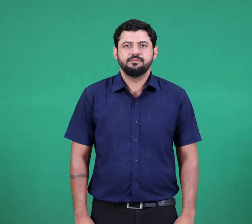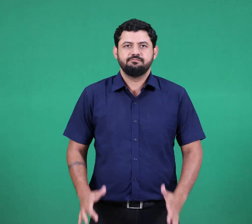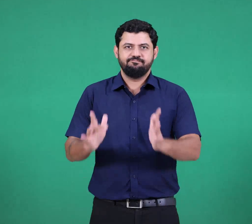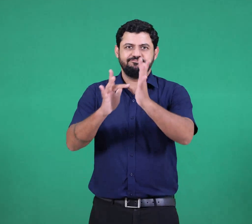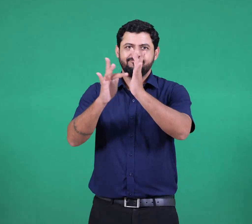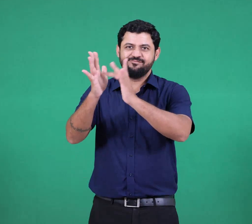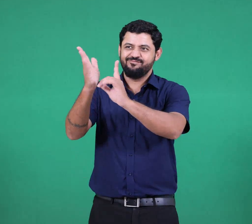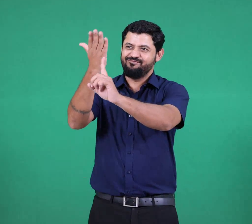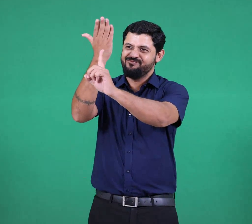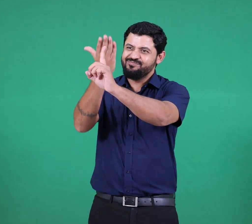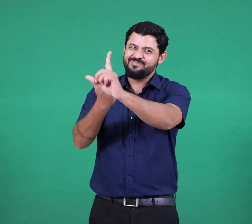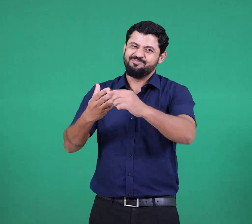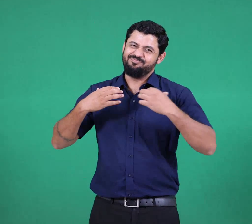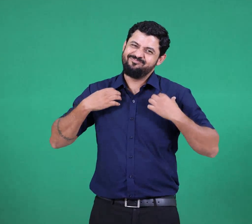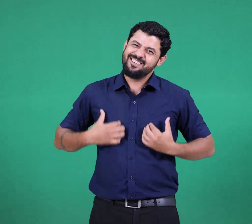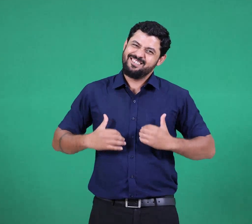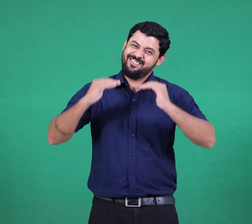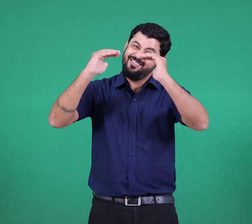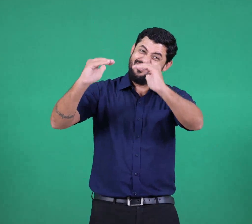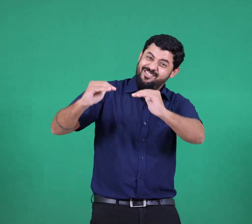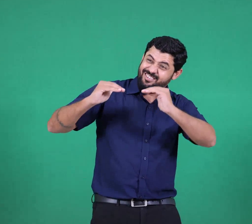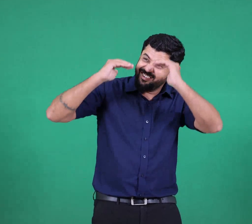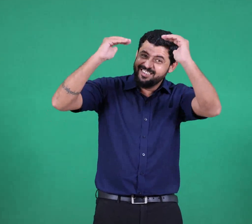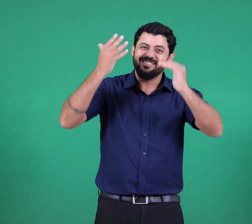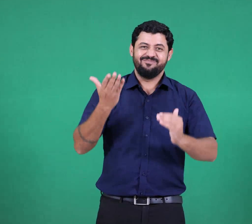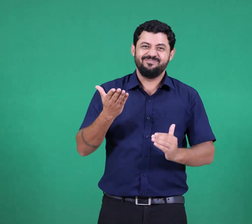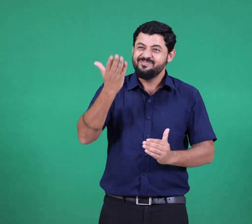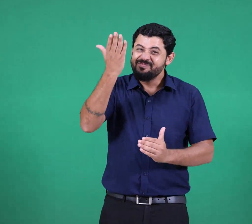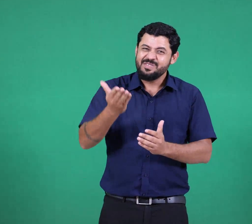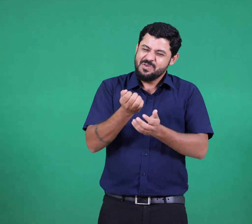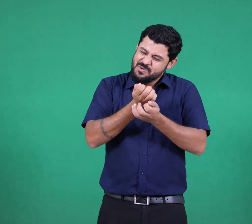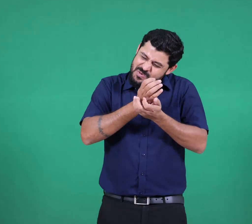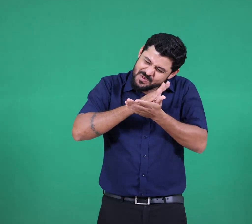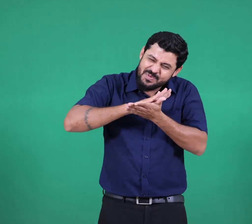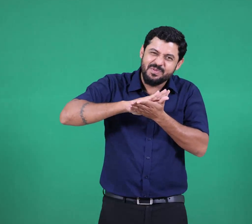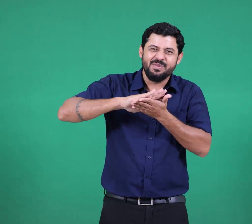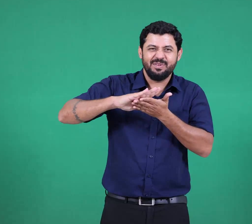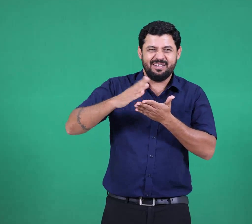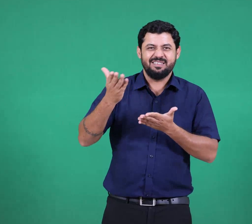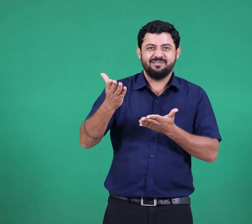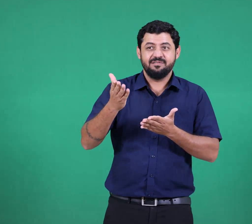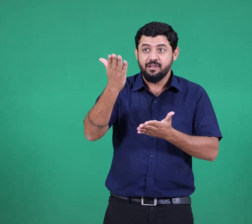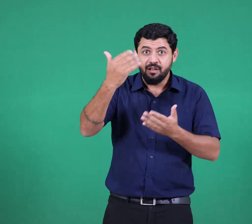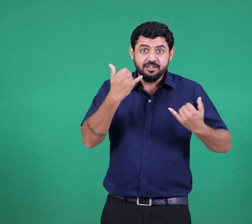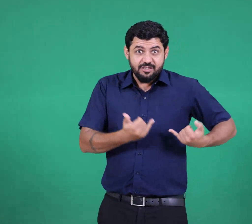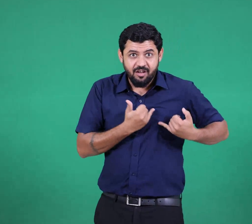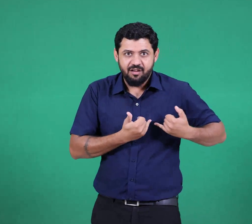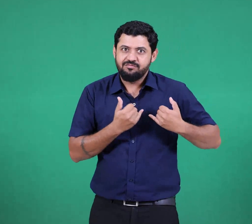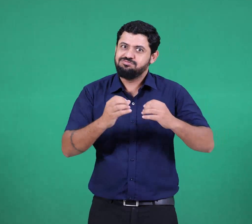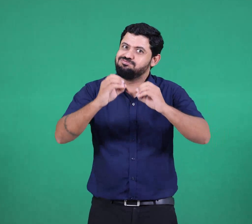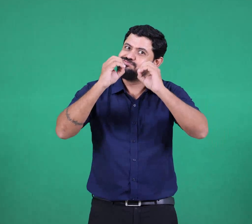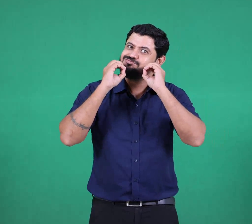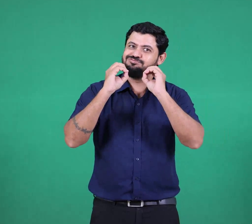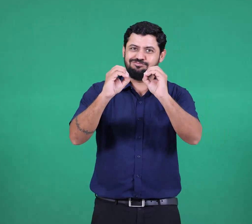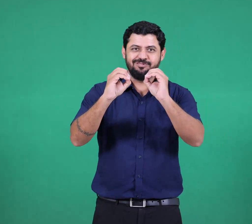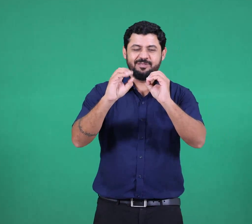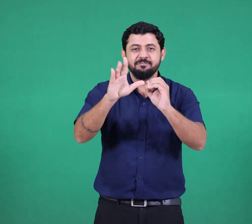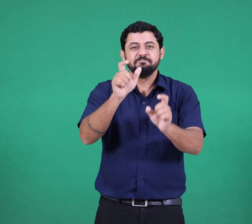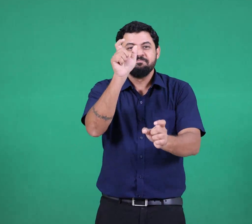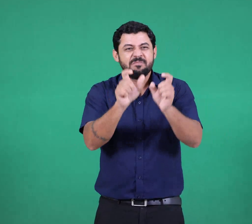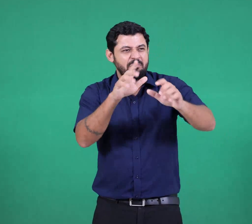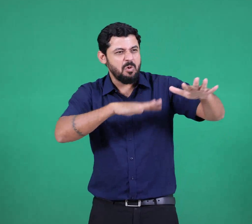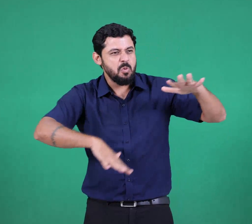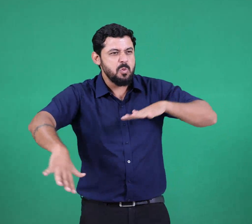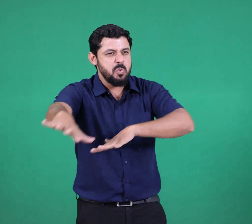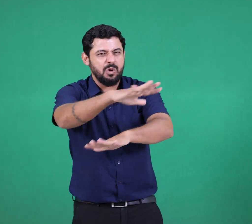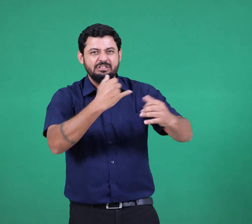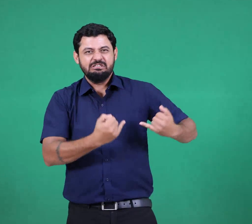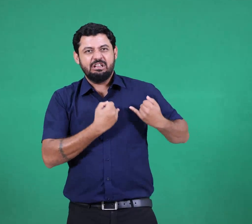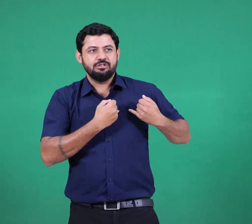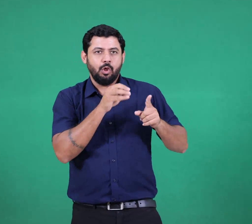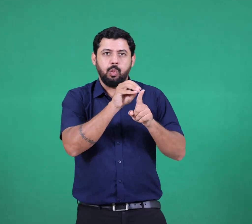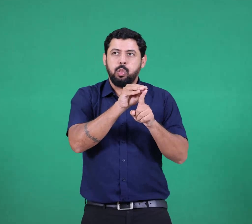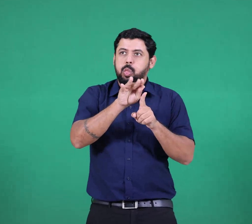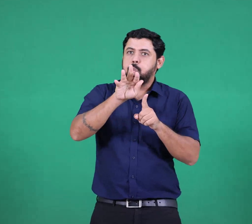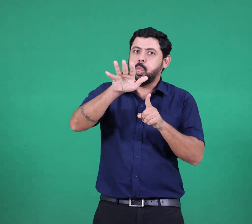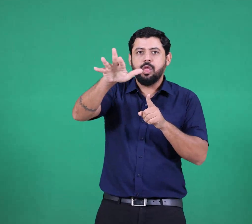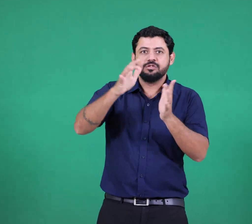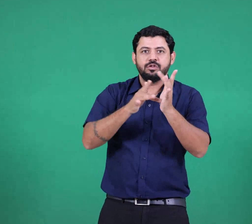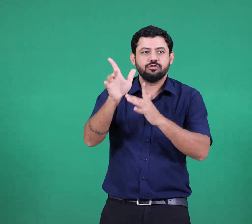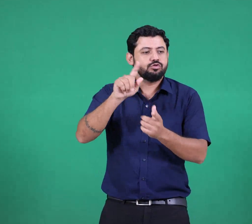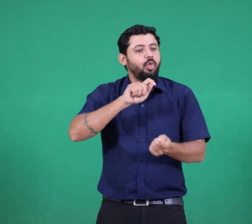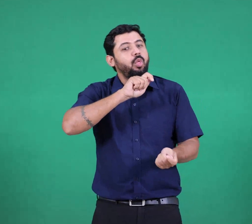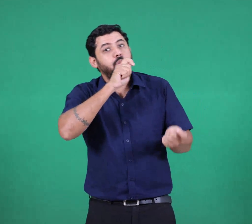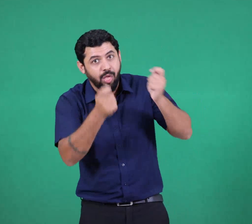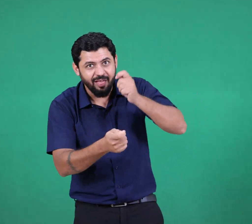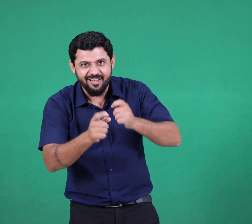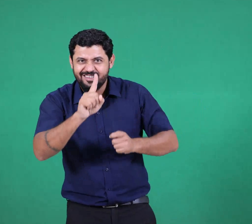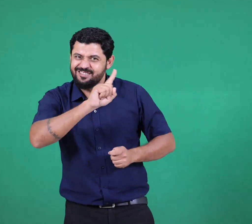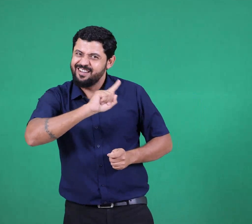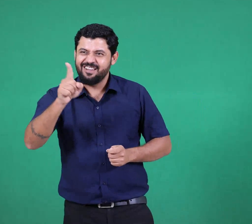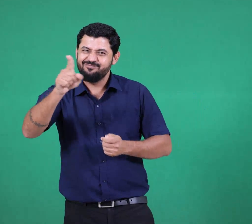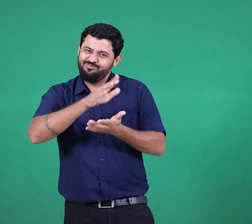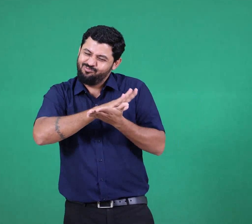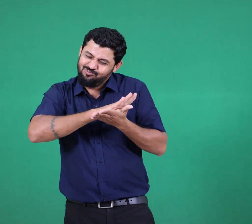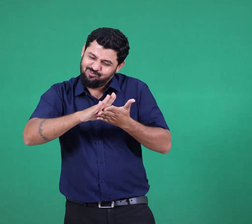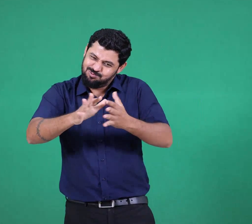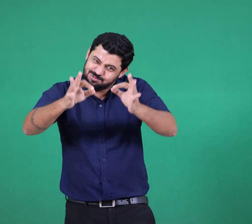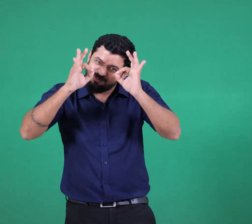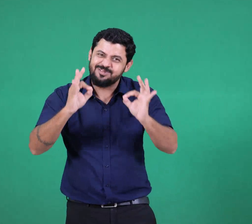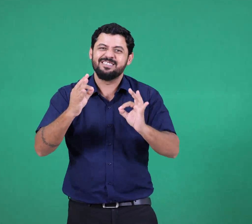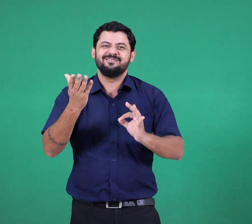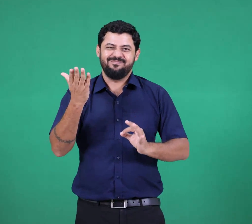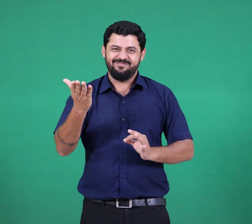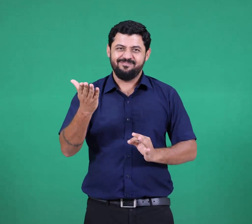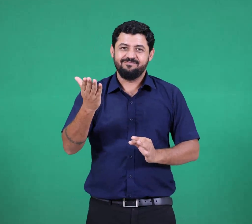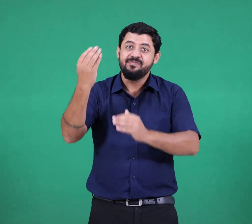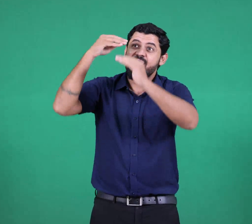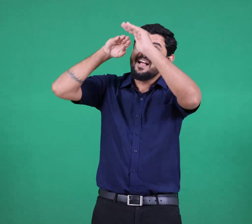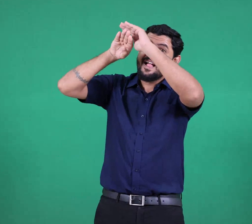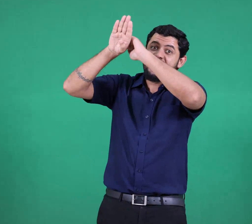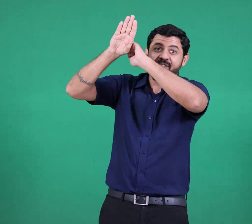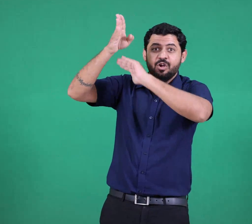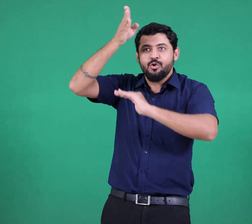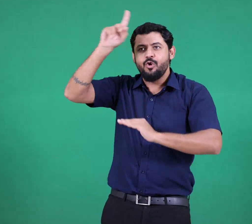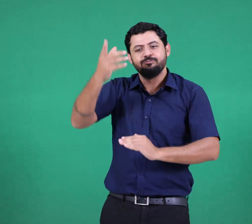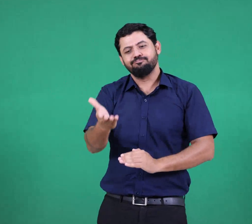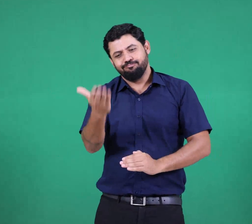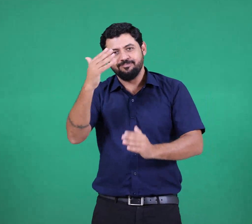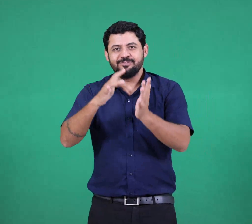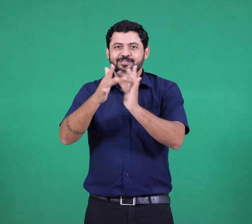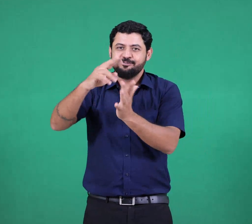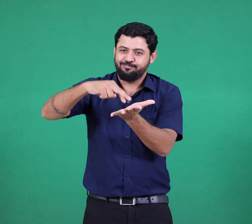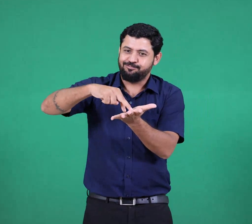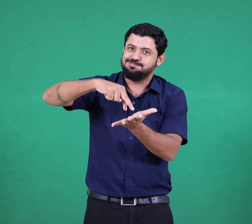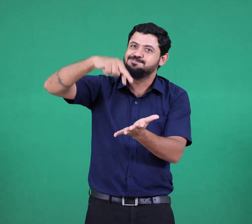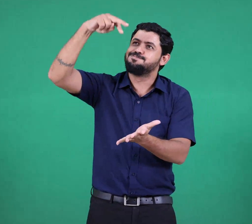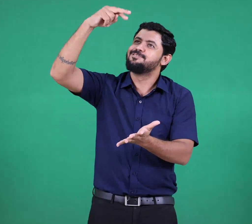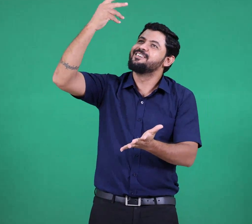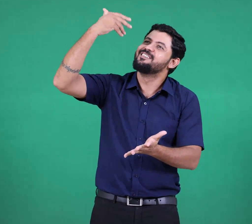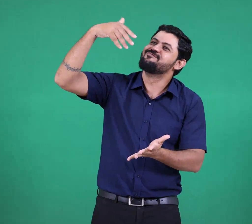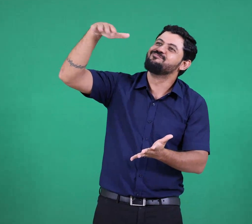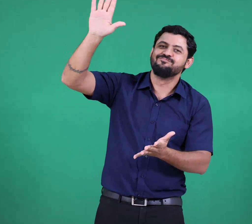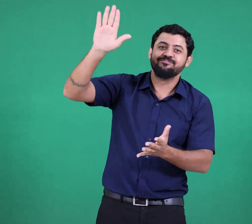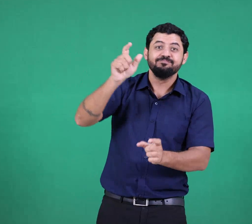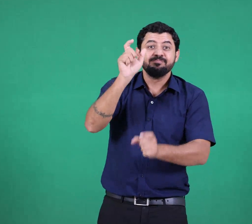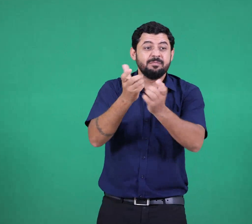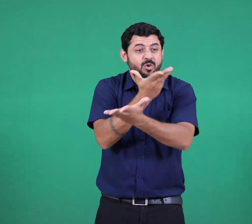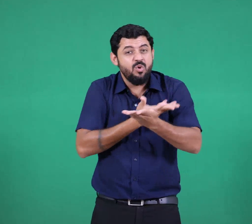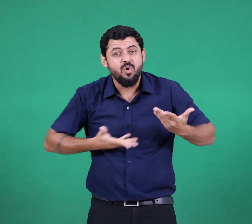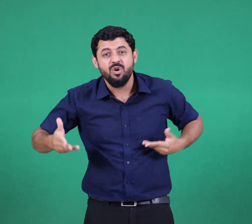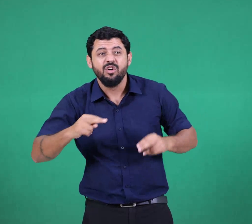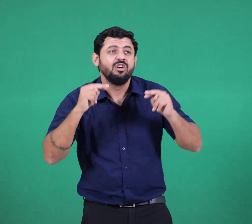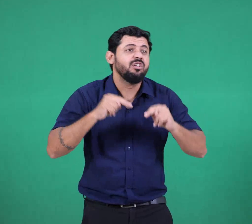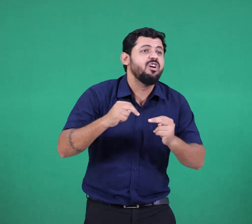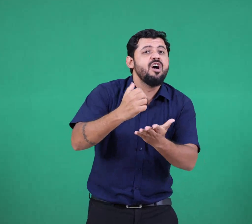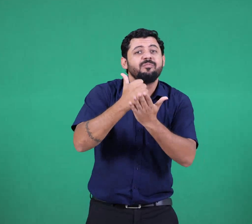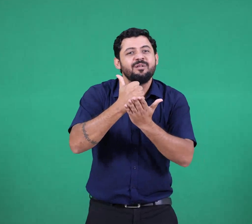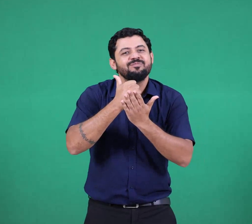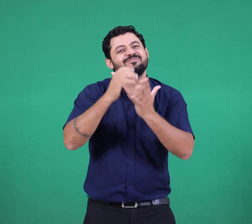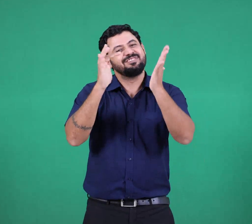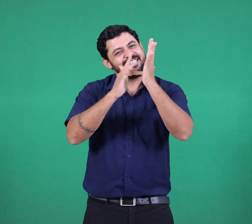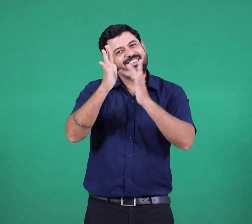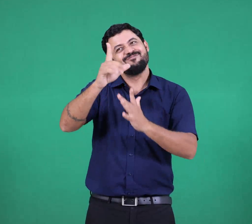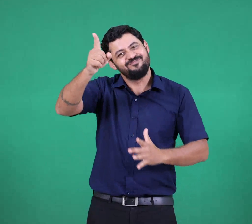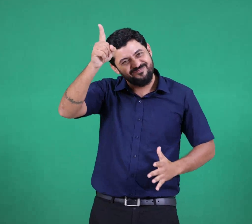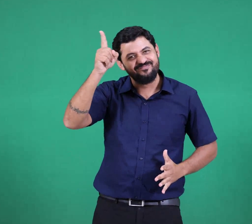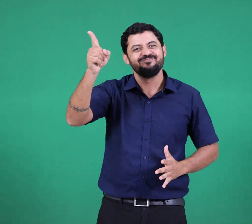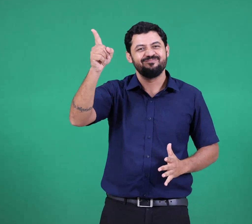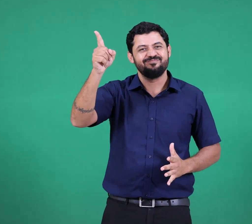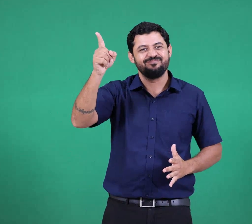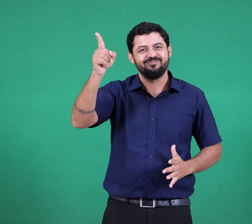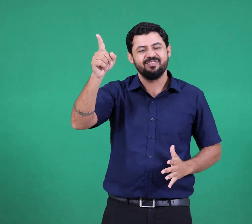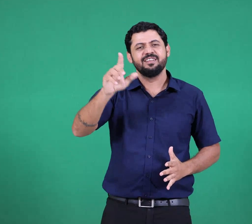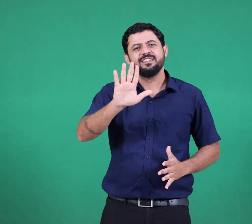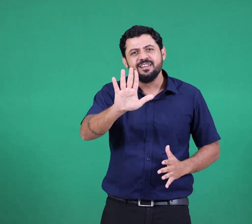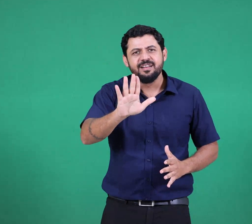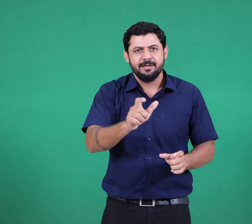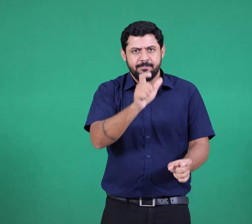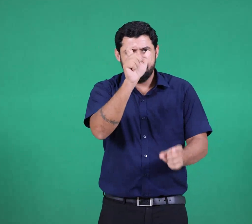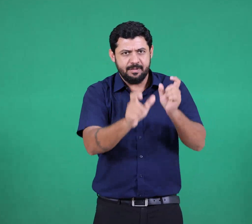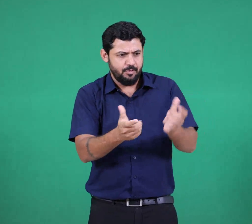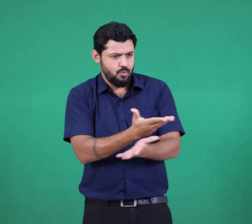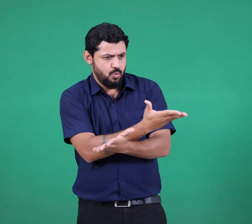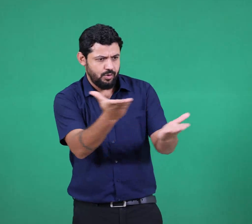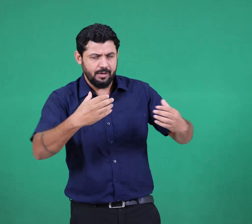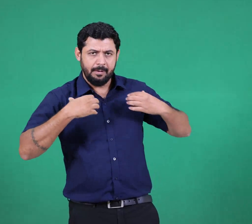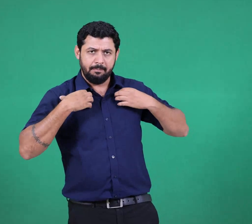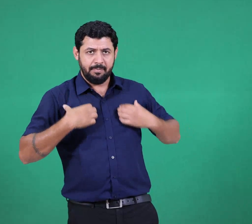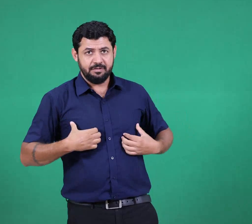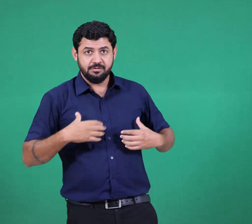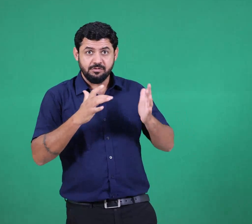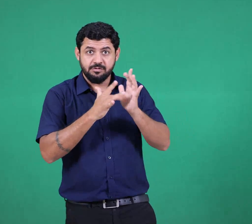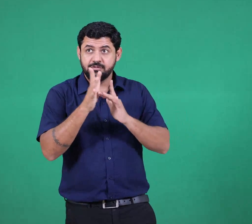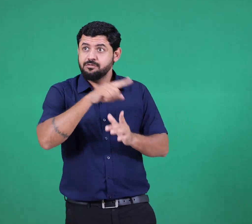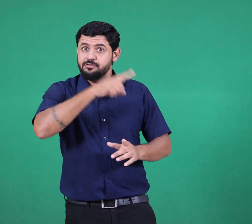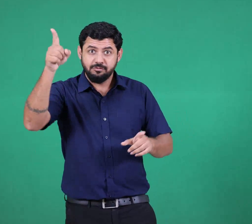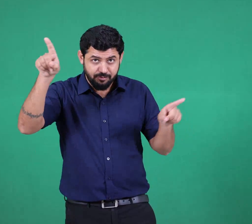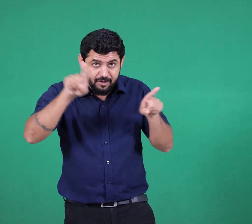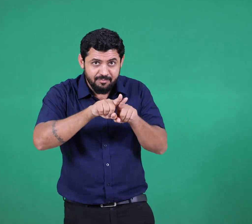Such a high priest truly befits us- One who is holy, innocent, undefiled, set apart from sinners, and exalted above the heavens.